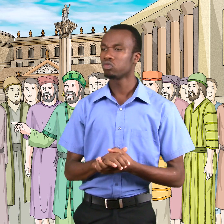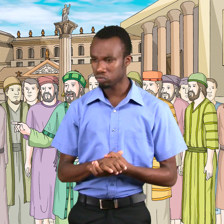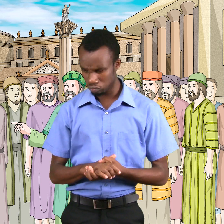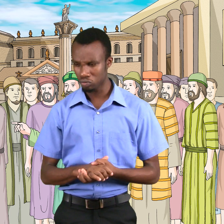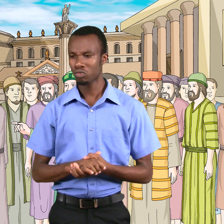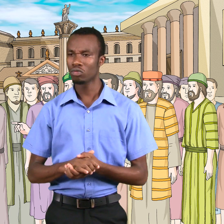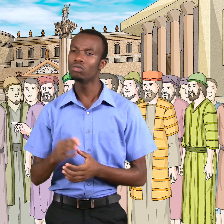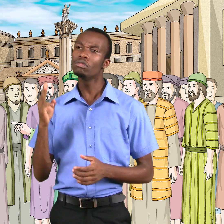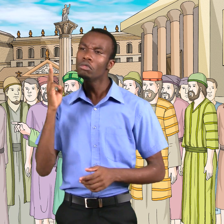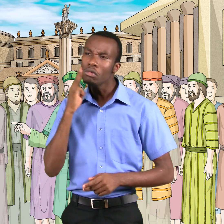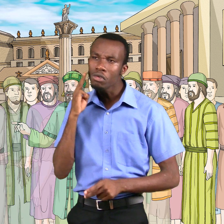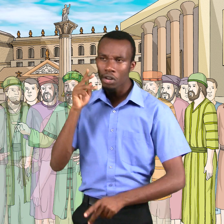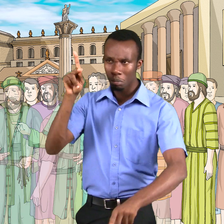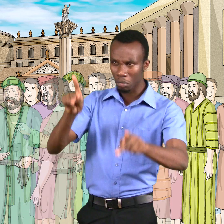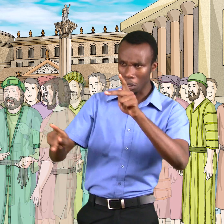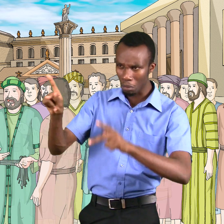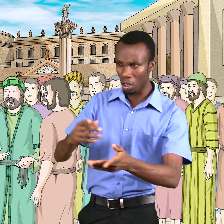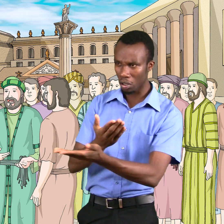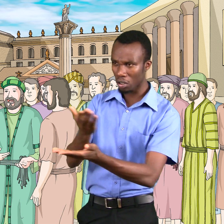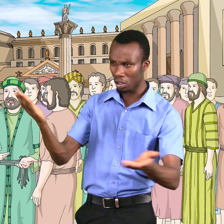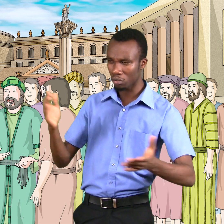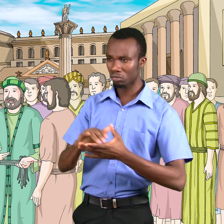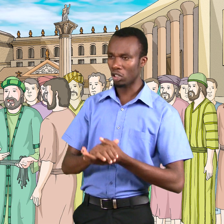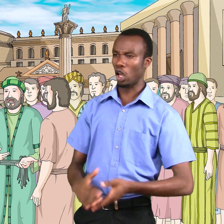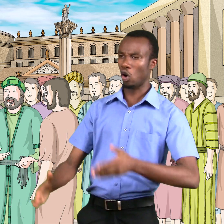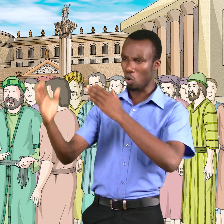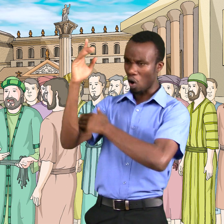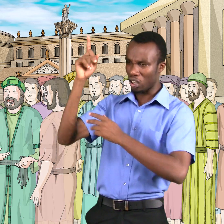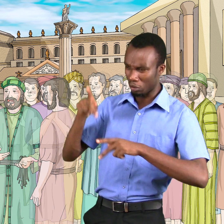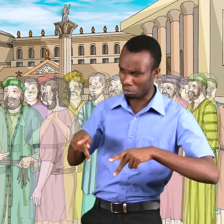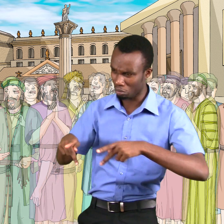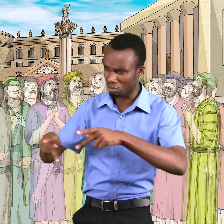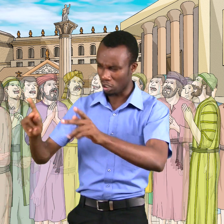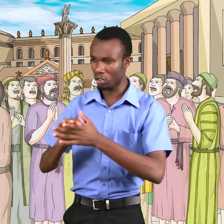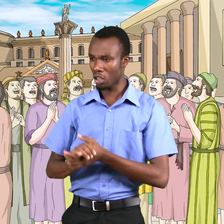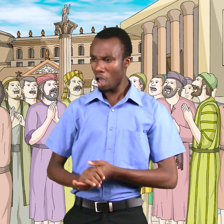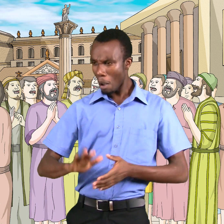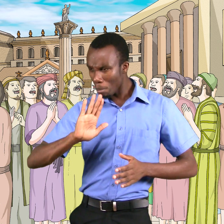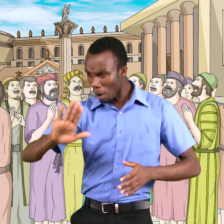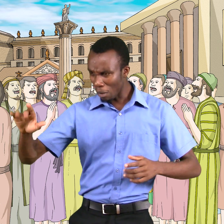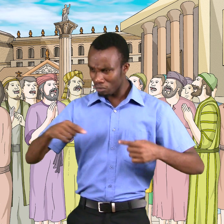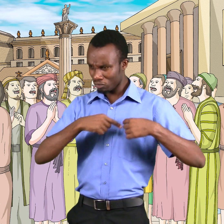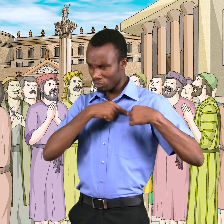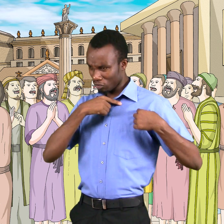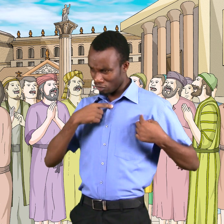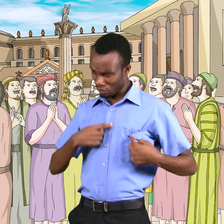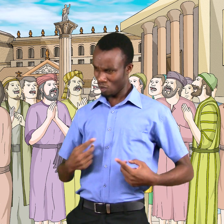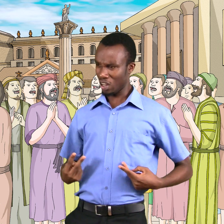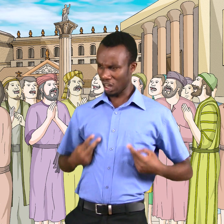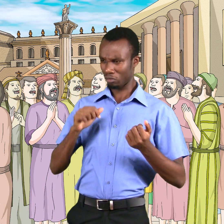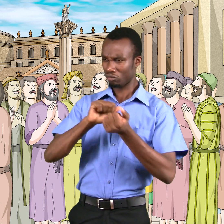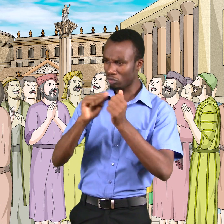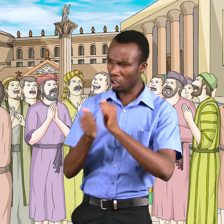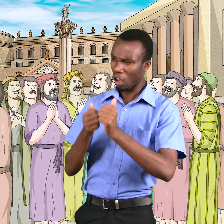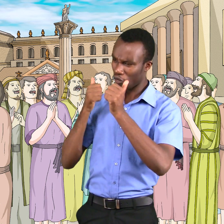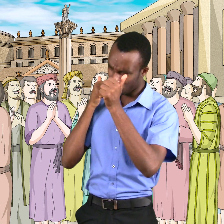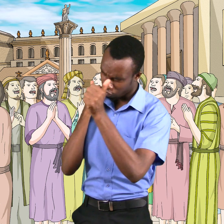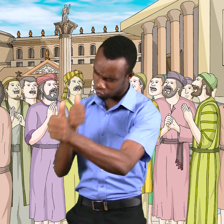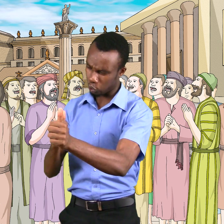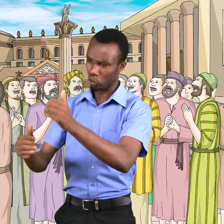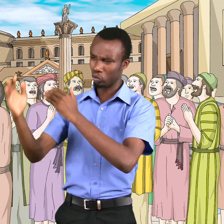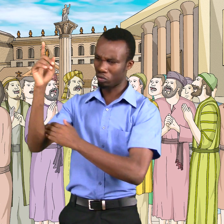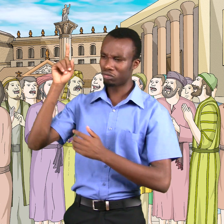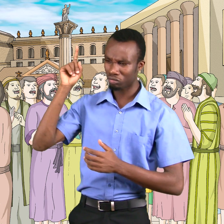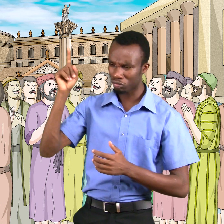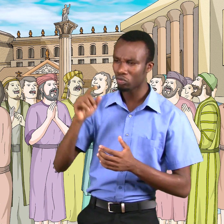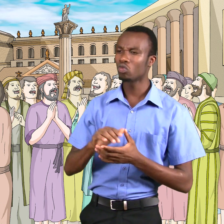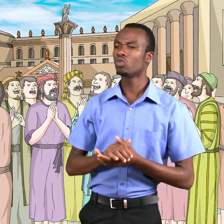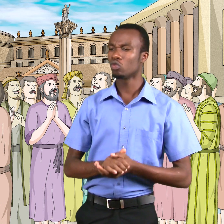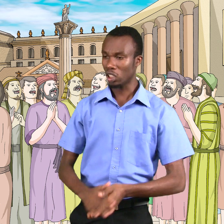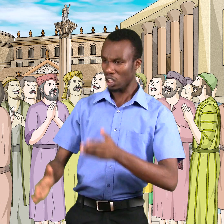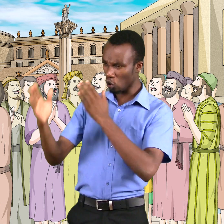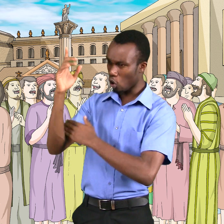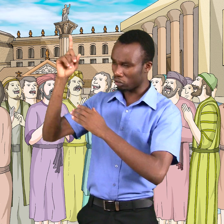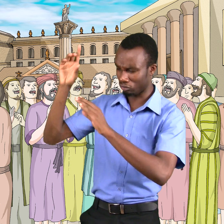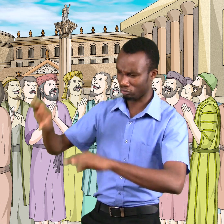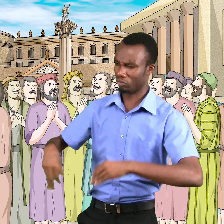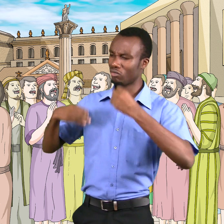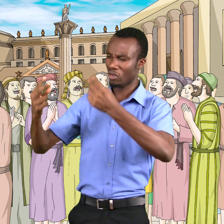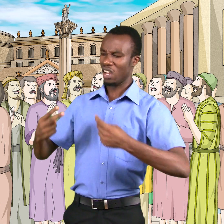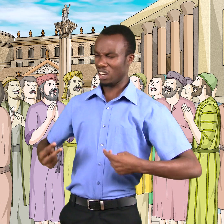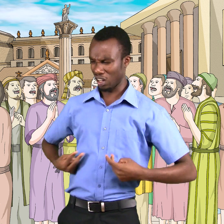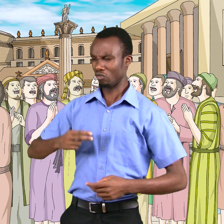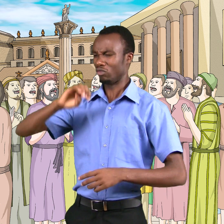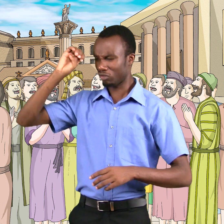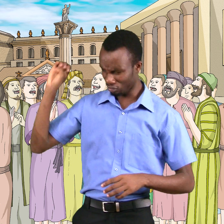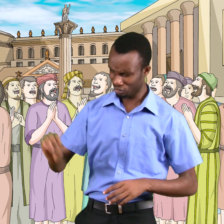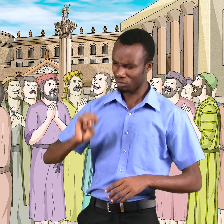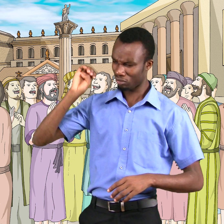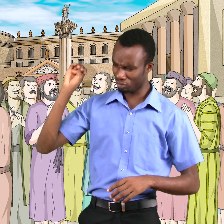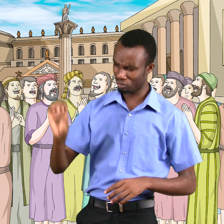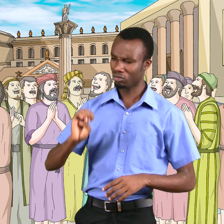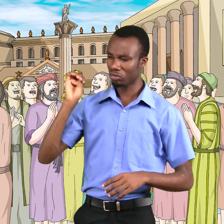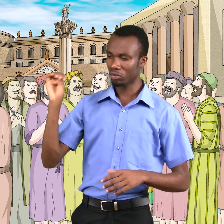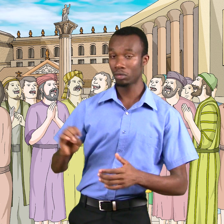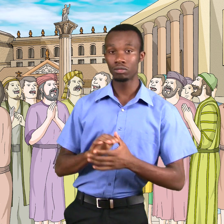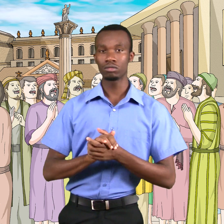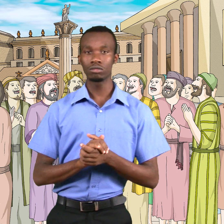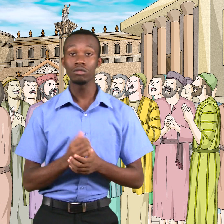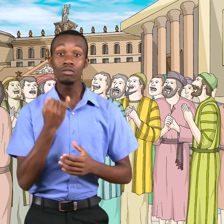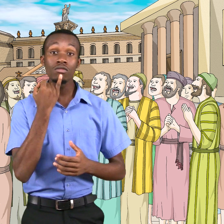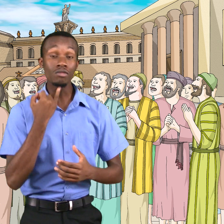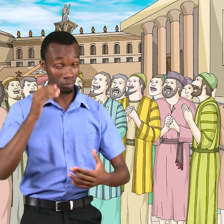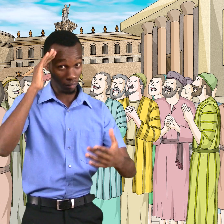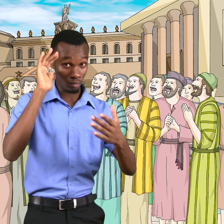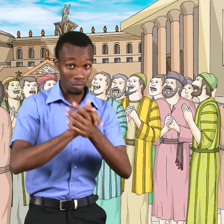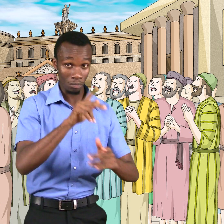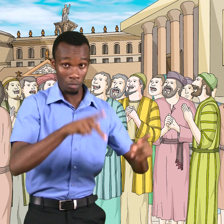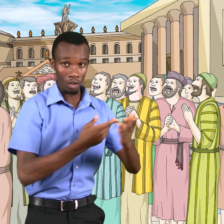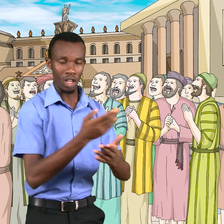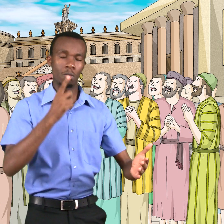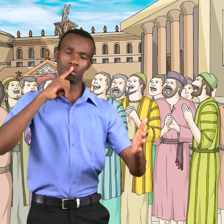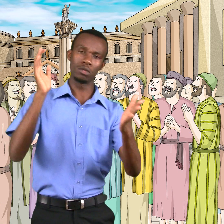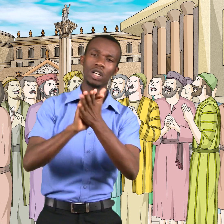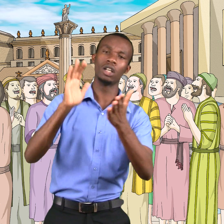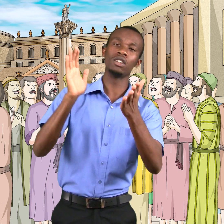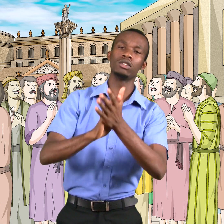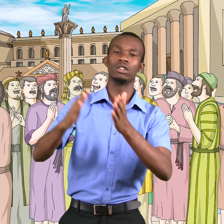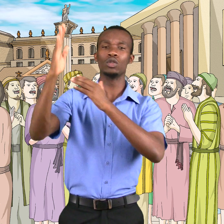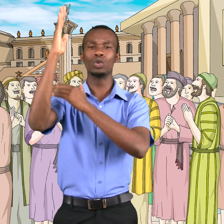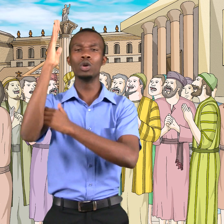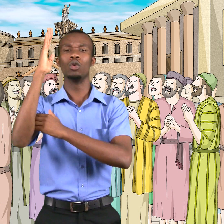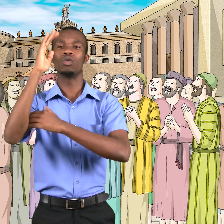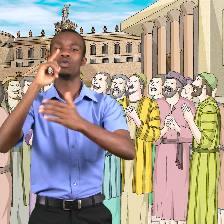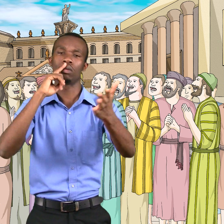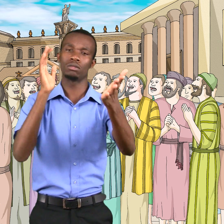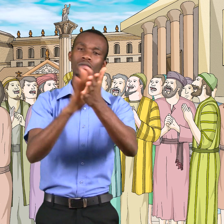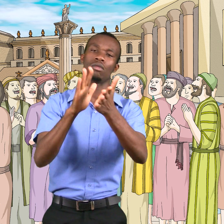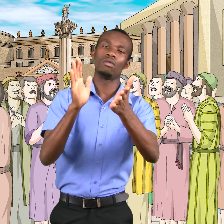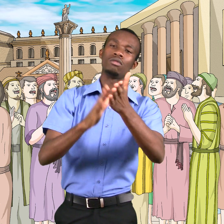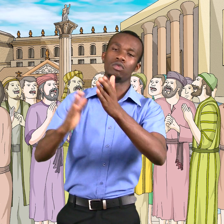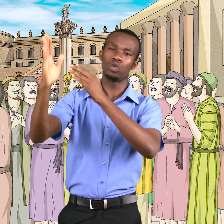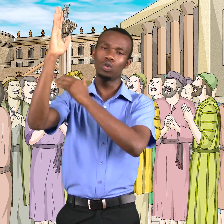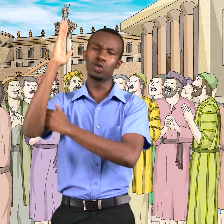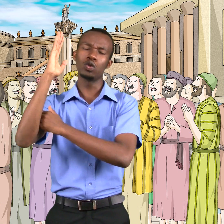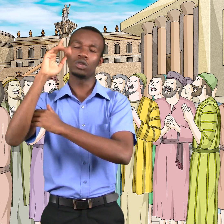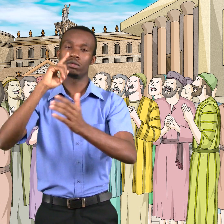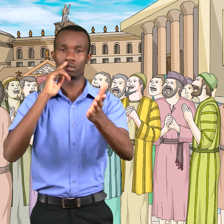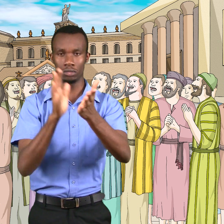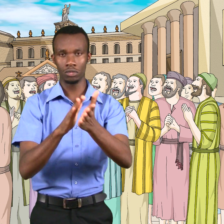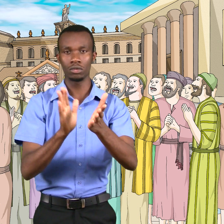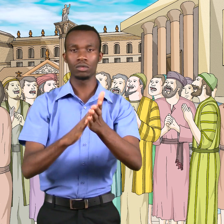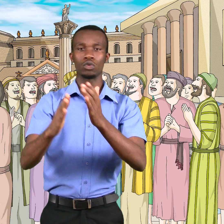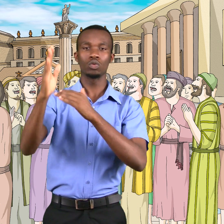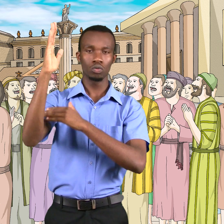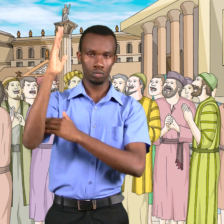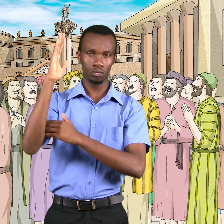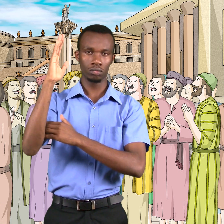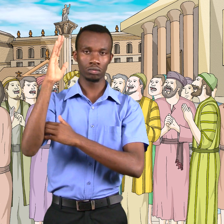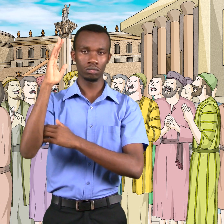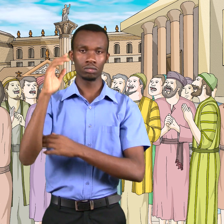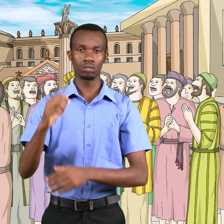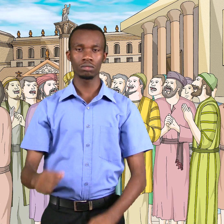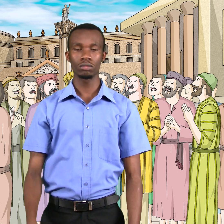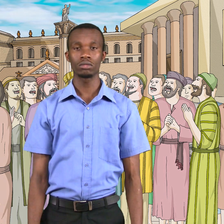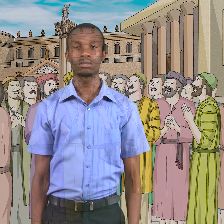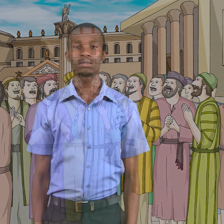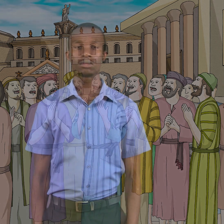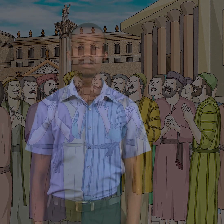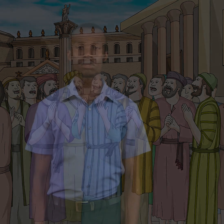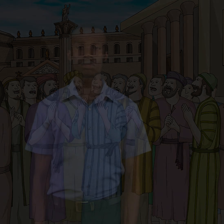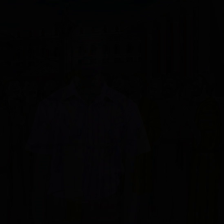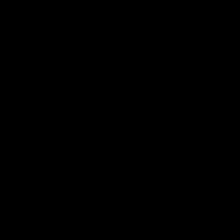When they heard this, their objections were put to rest, and they glorified God, saying, “So then, God has granted even the Gentiles repentance unto life.”